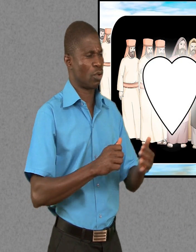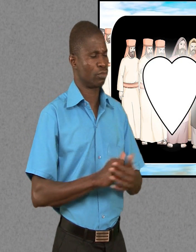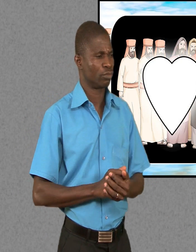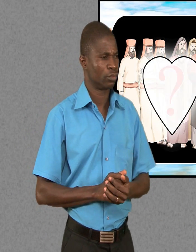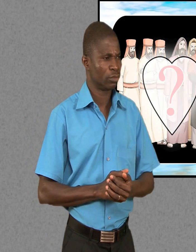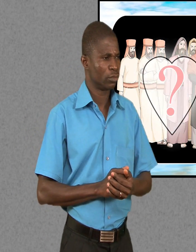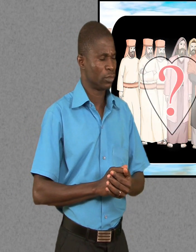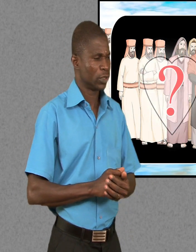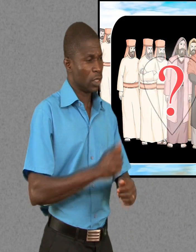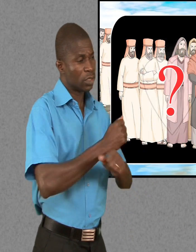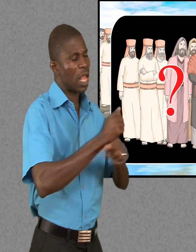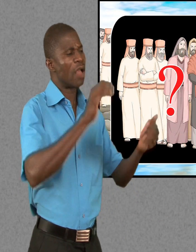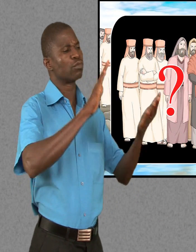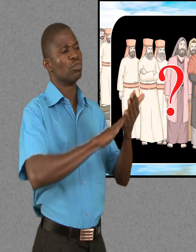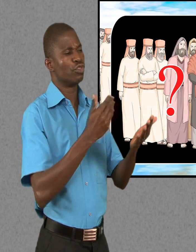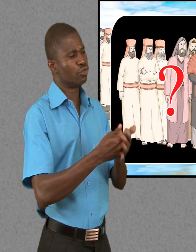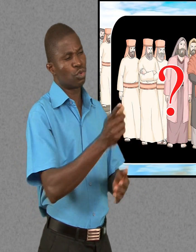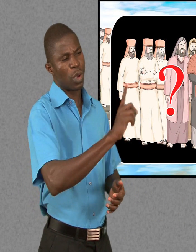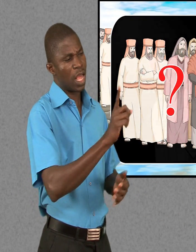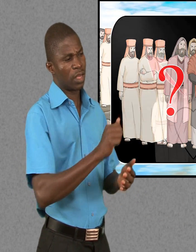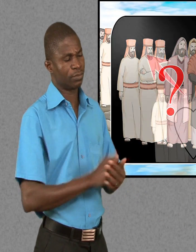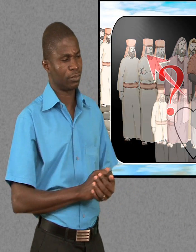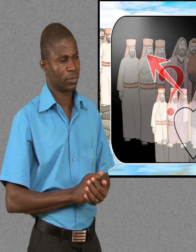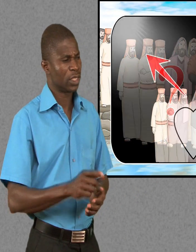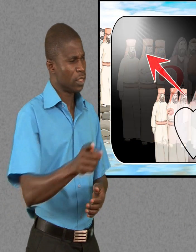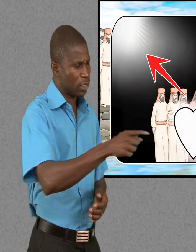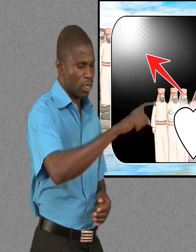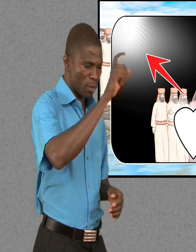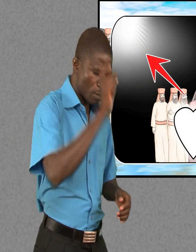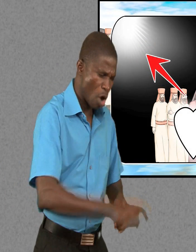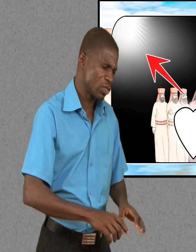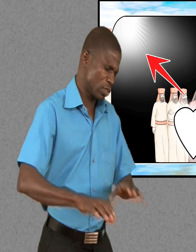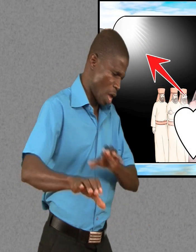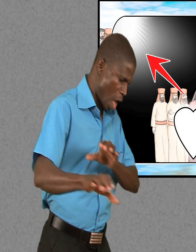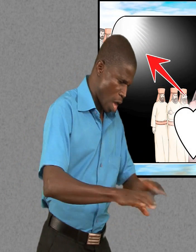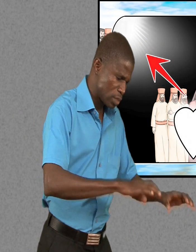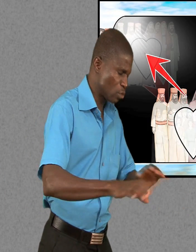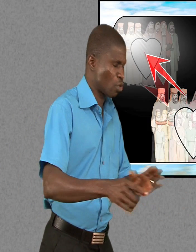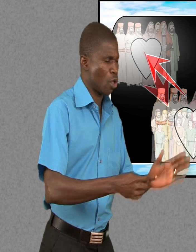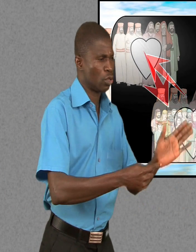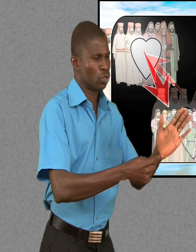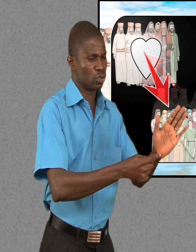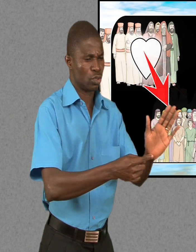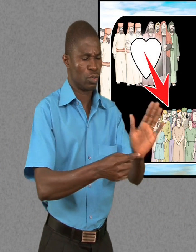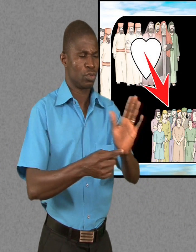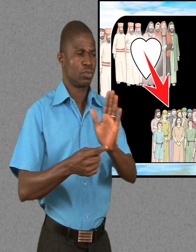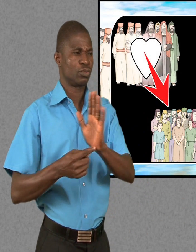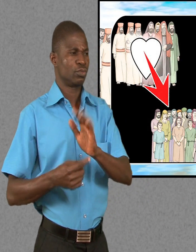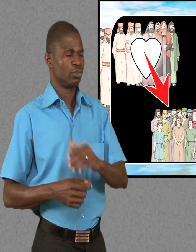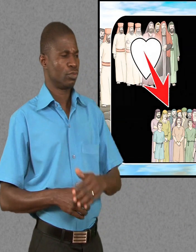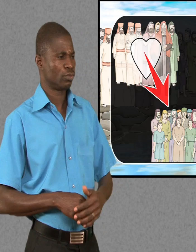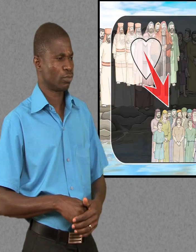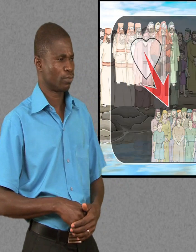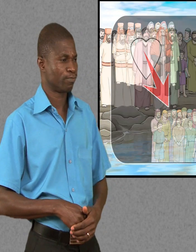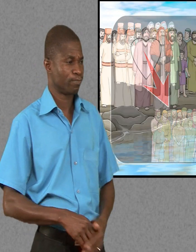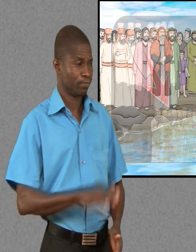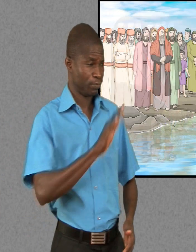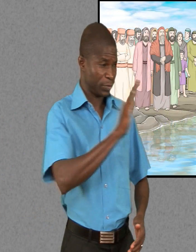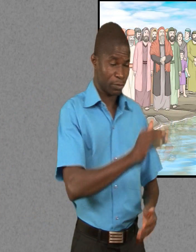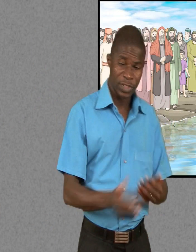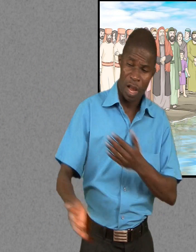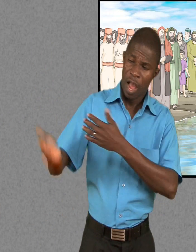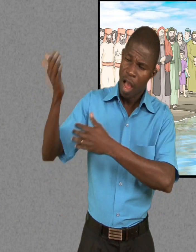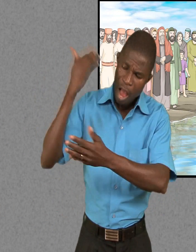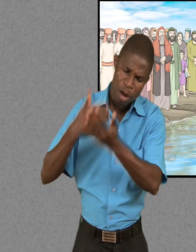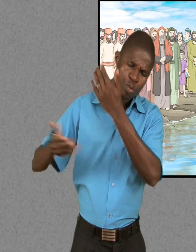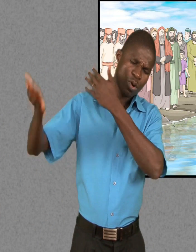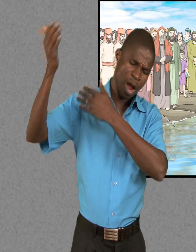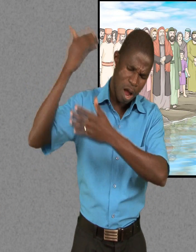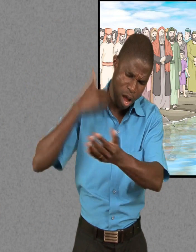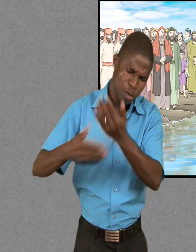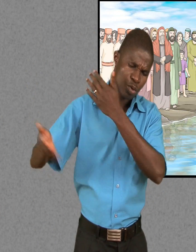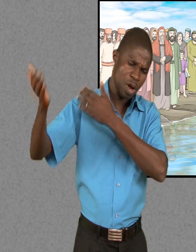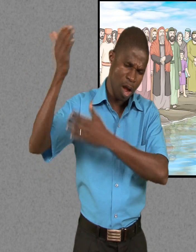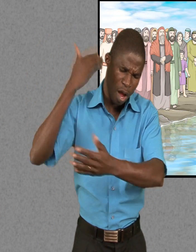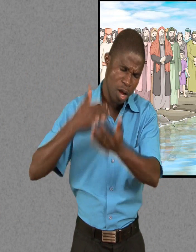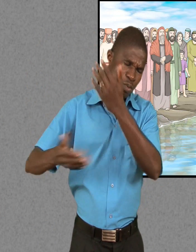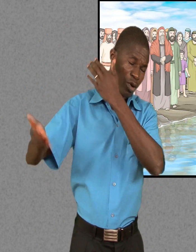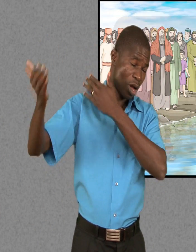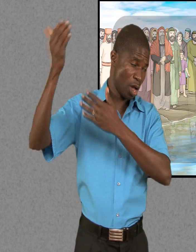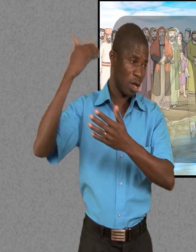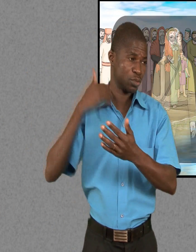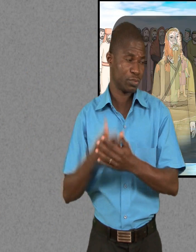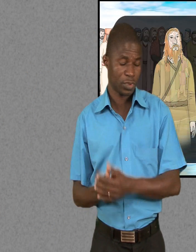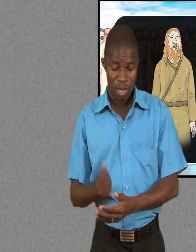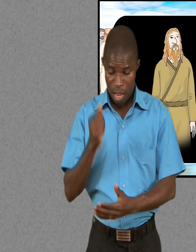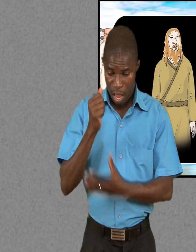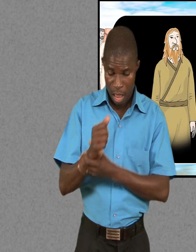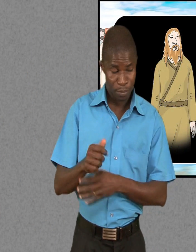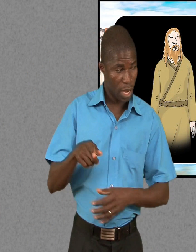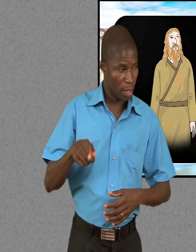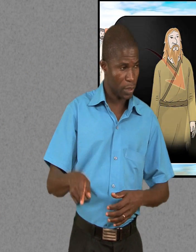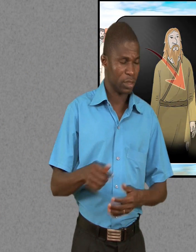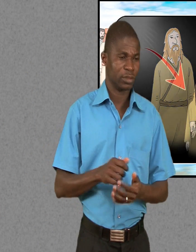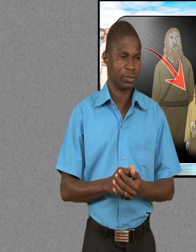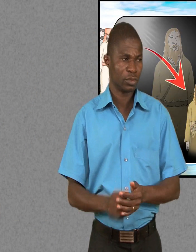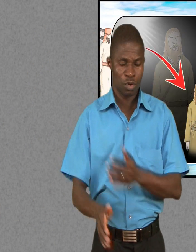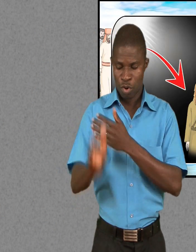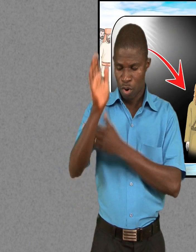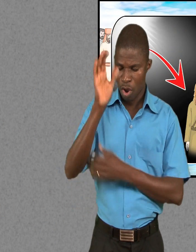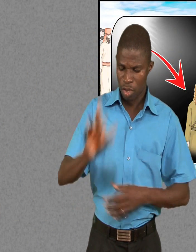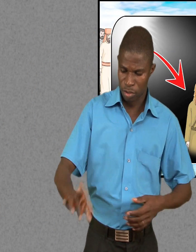Produce fruit, then, in keeping with repentance.